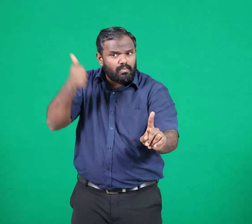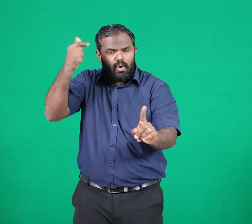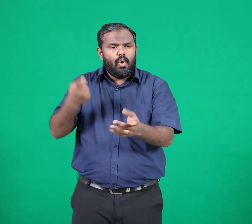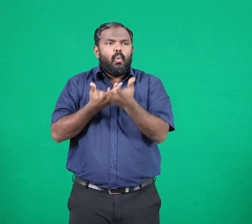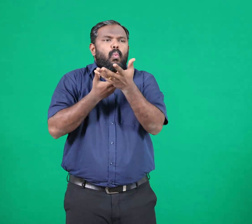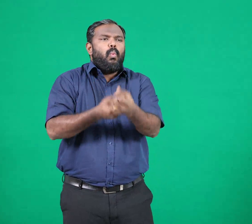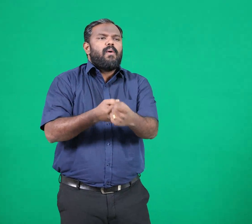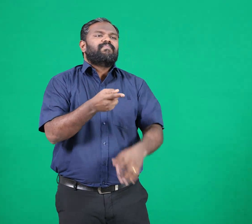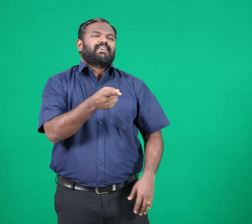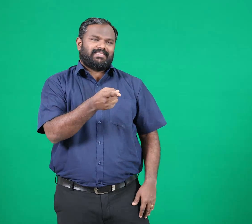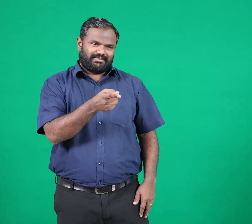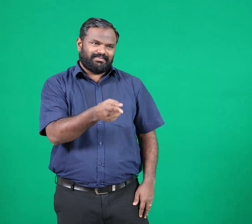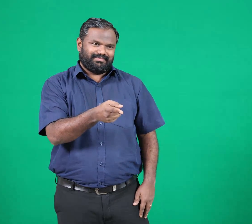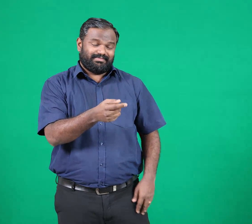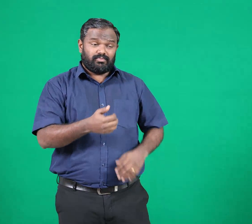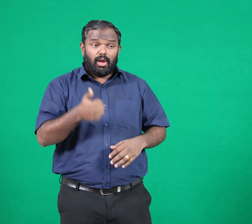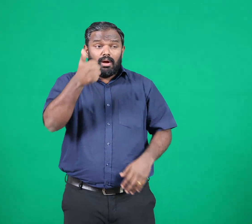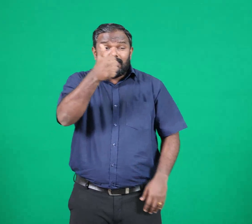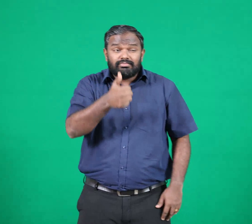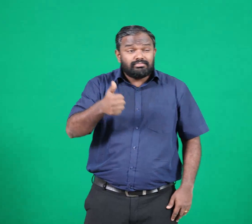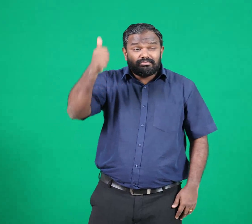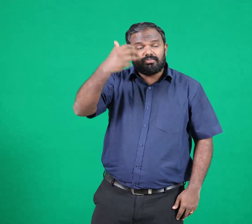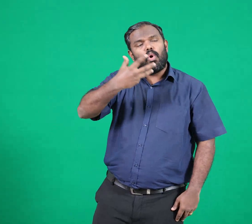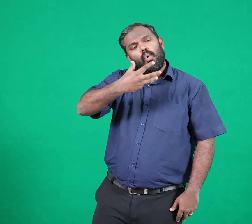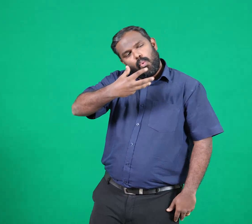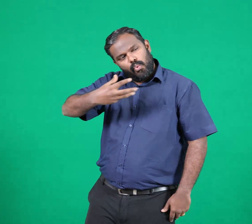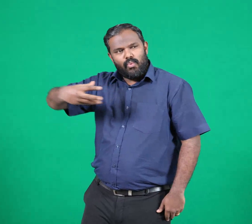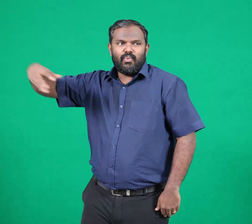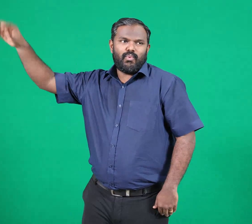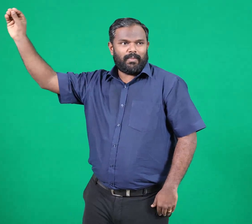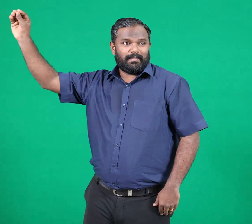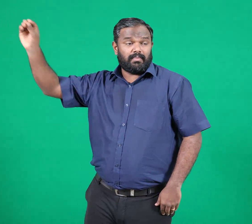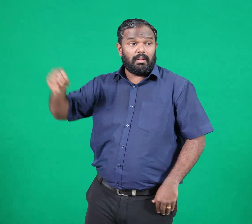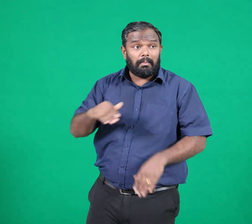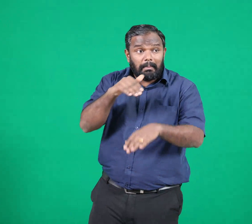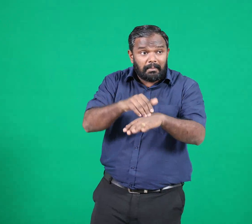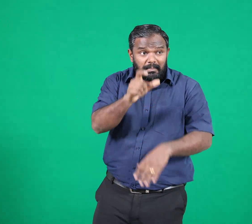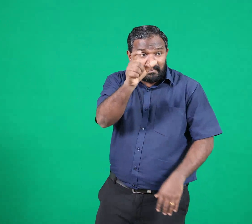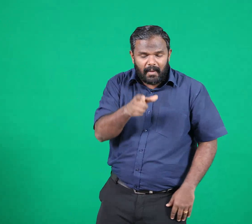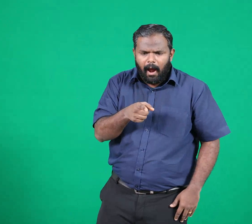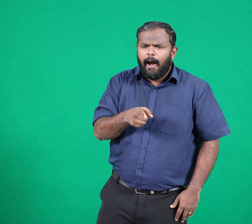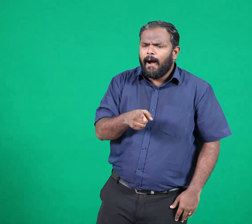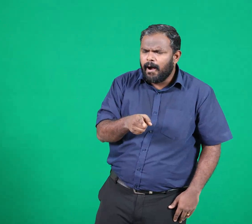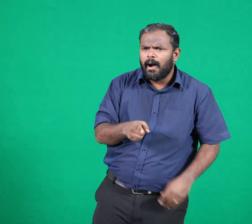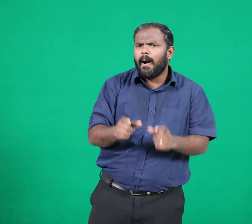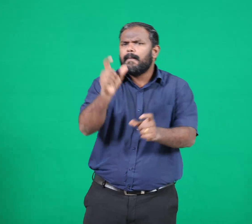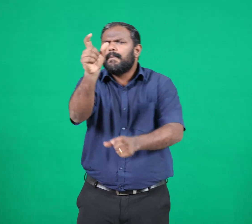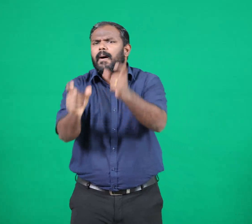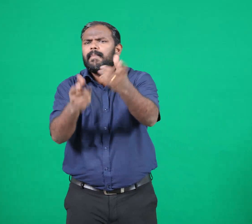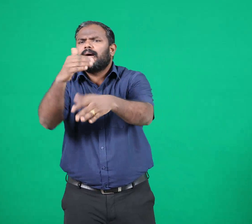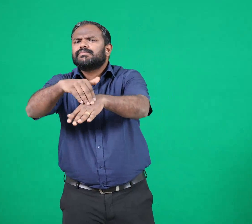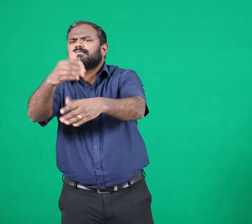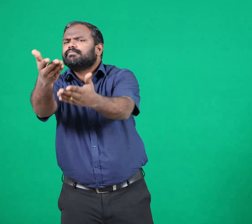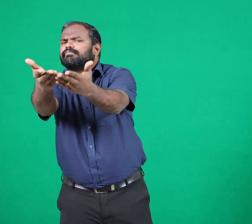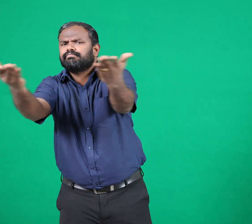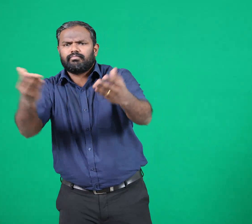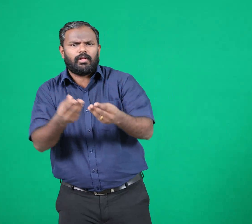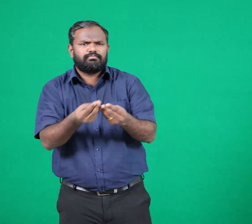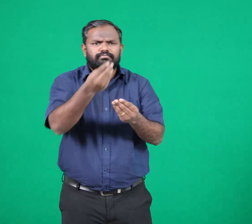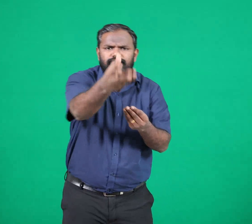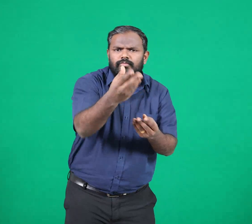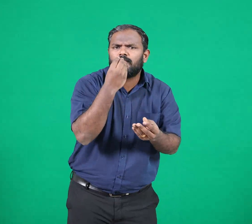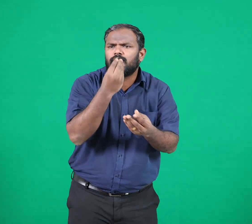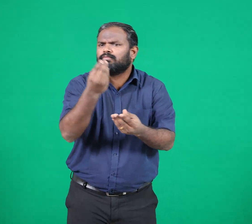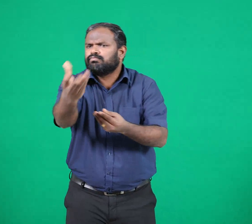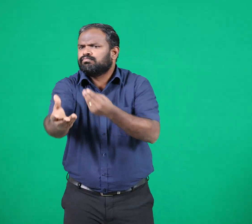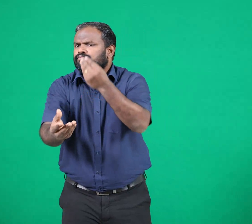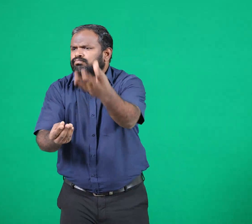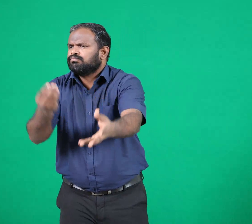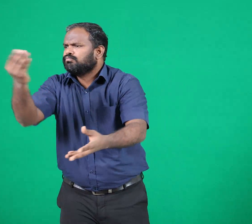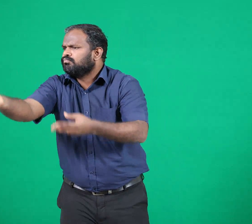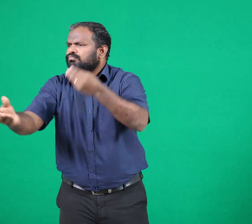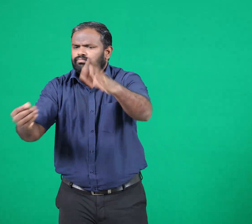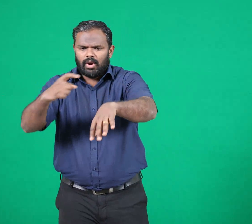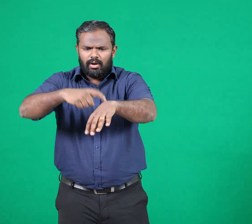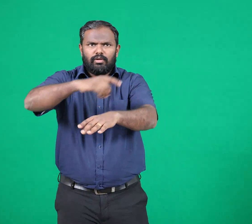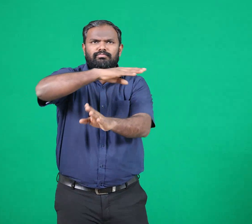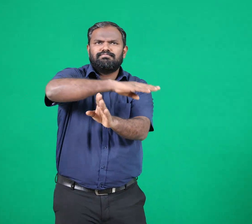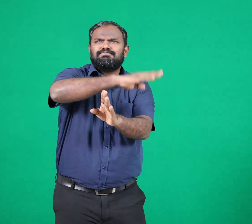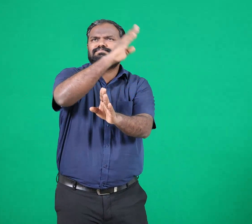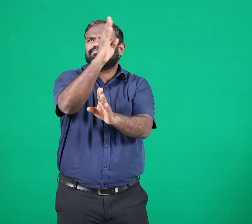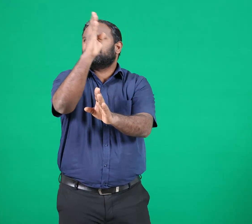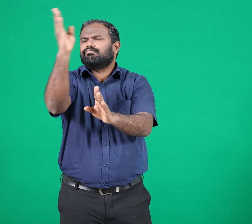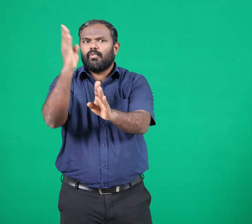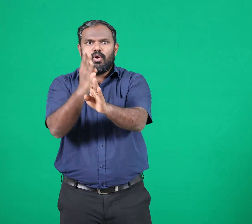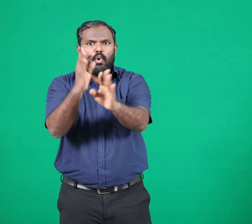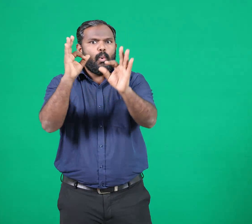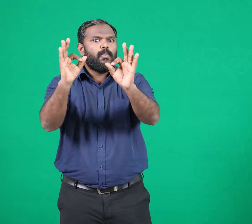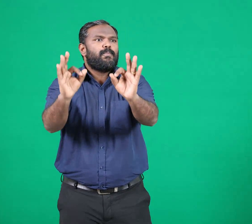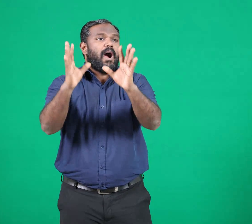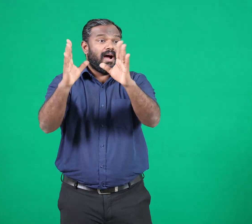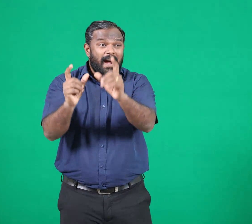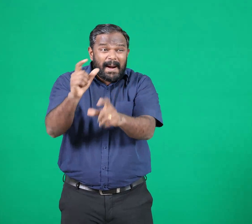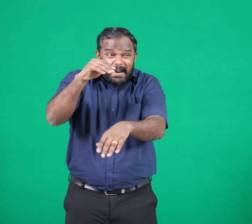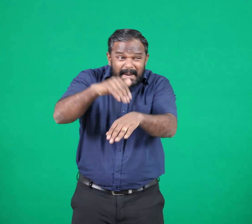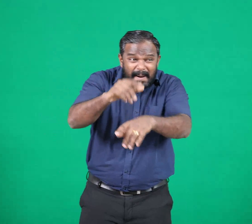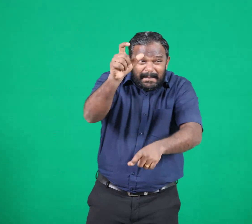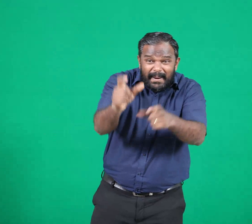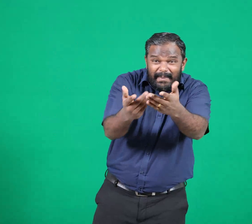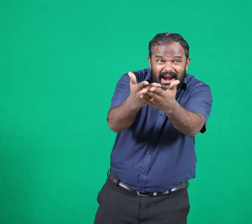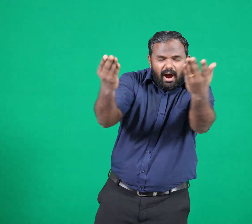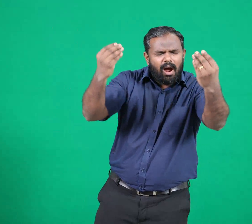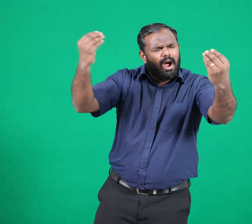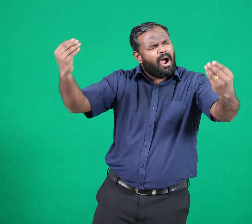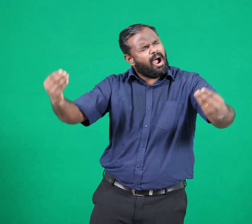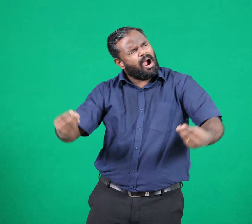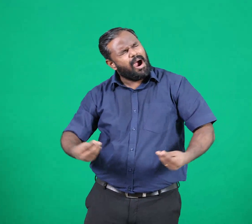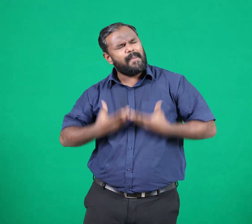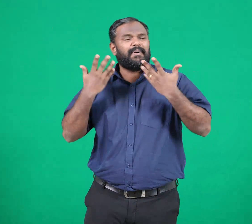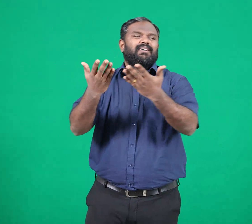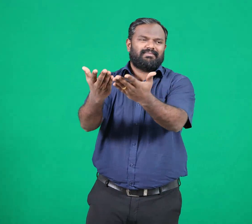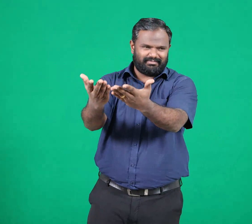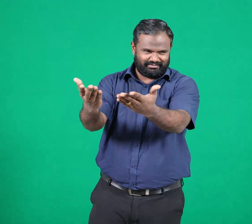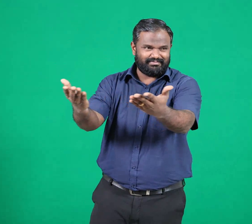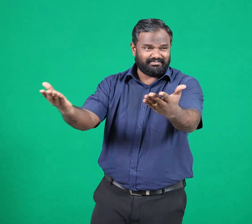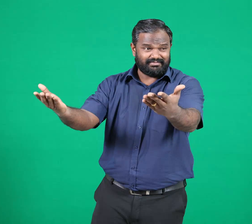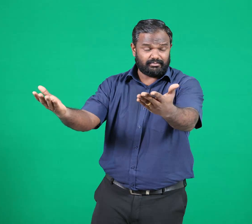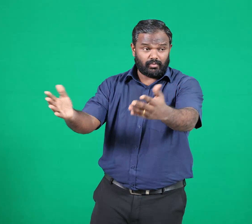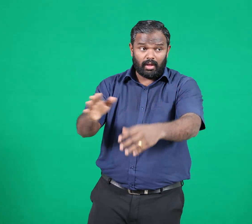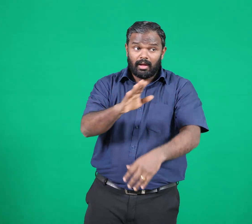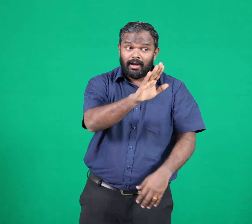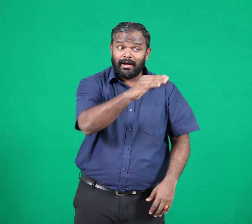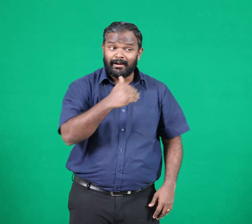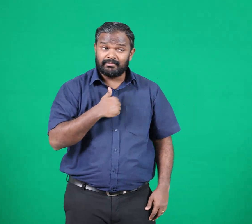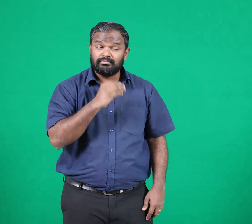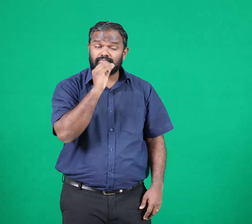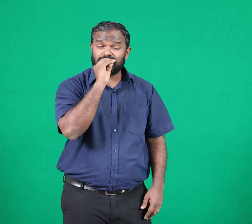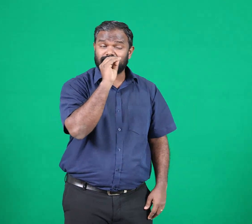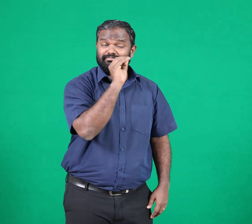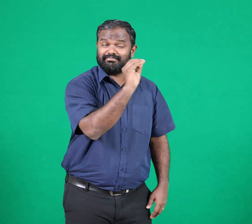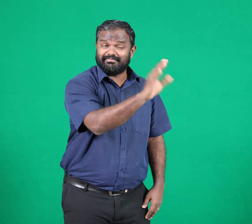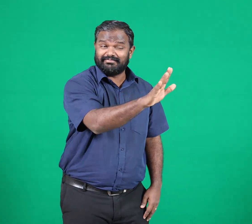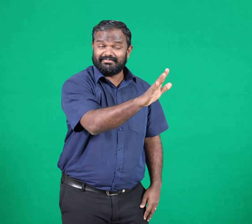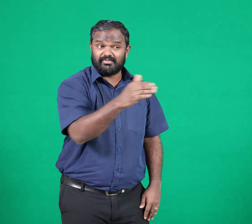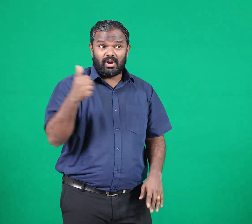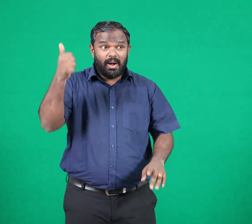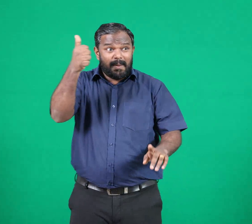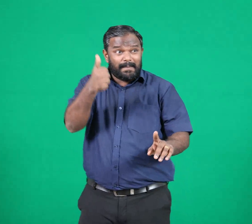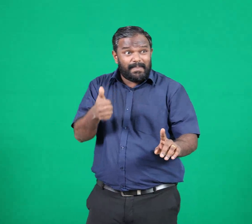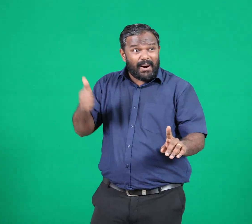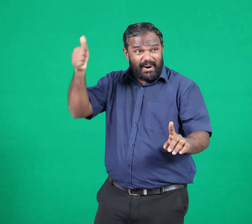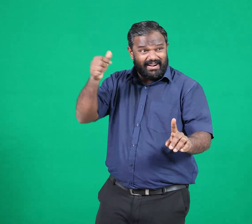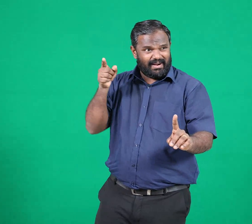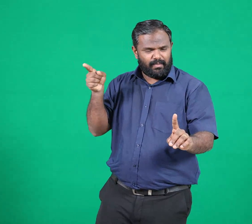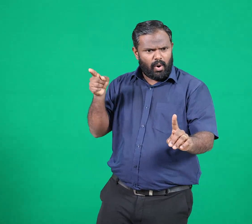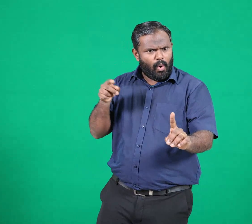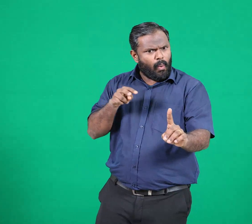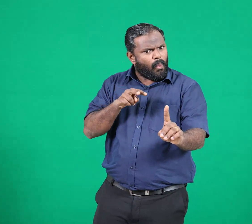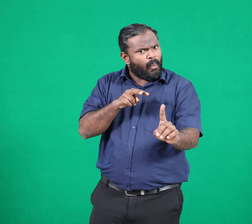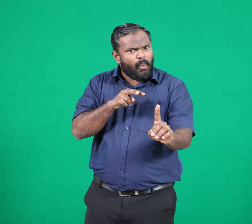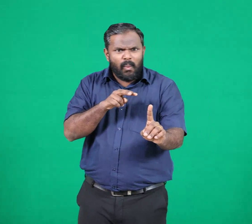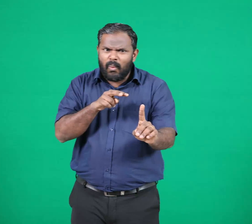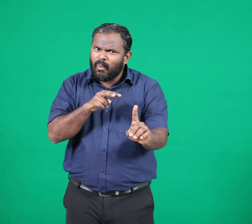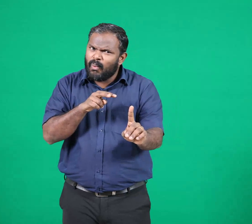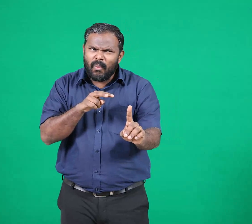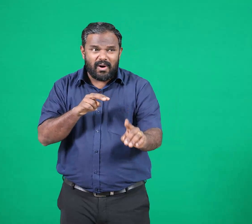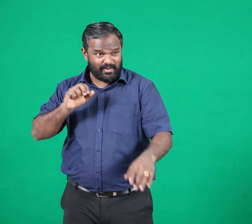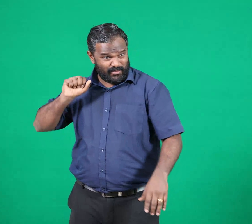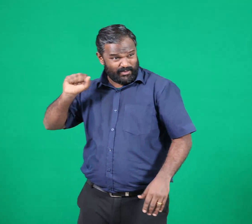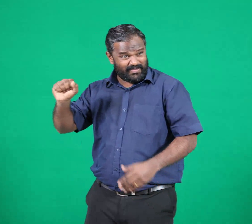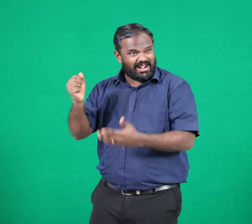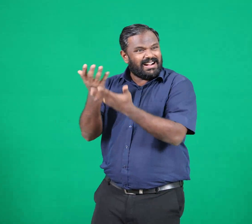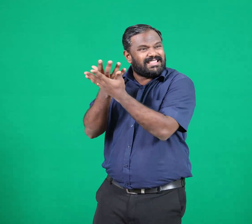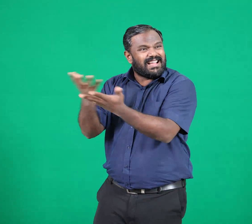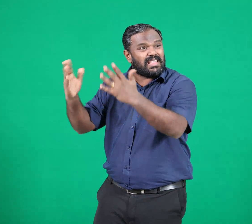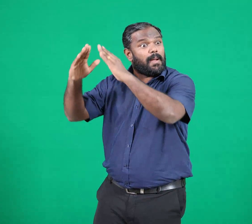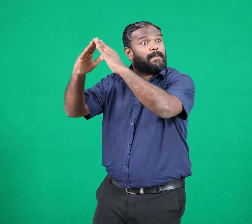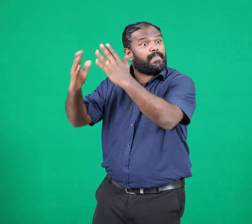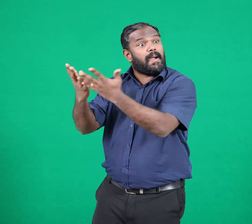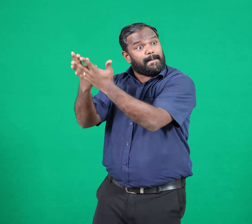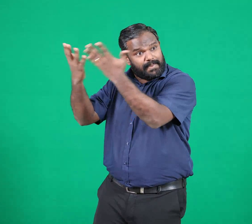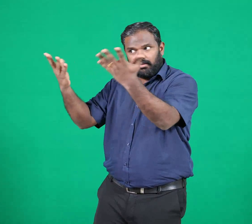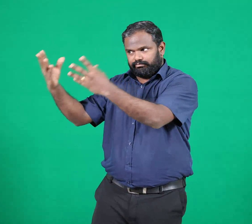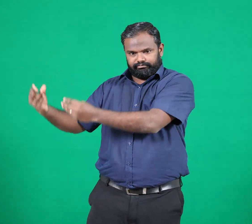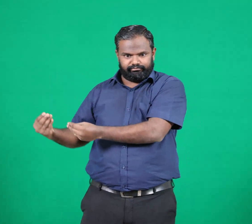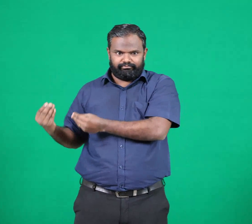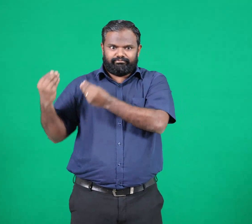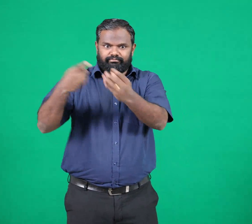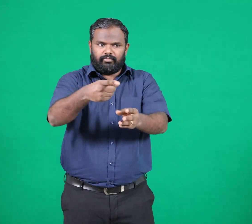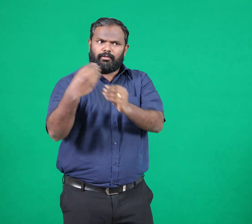Blessed is that servant whose master finds him doing so when he returns. Truly I tell you, he will put him in charge of all his possessions.